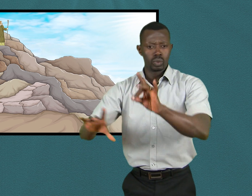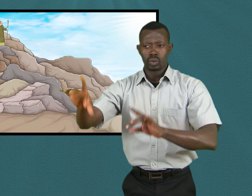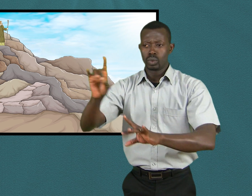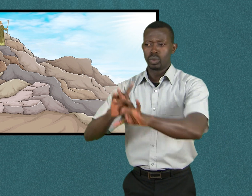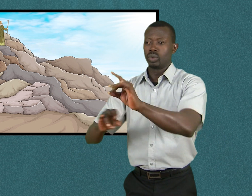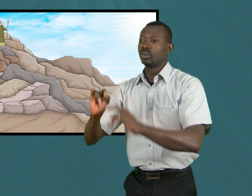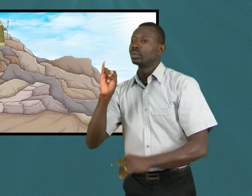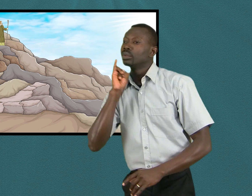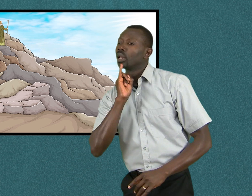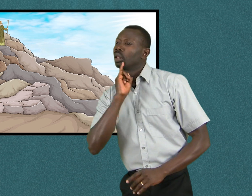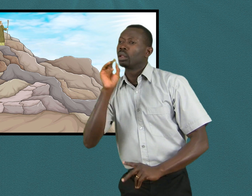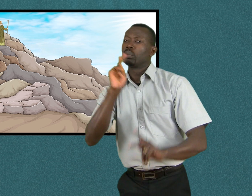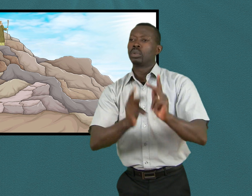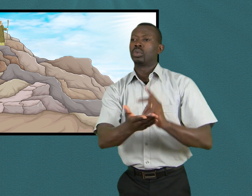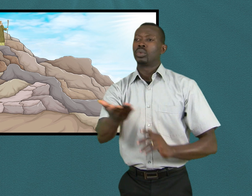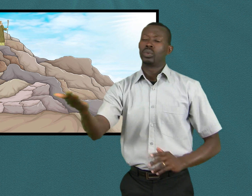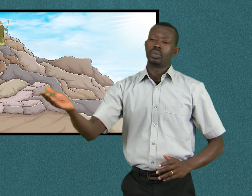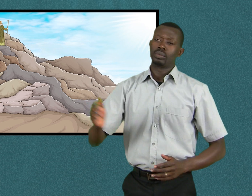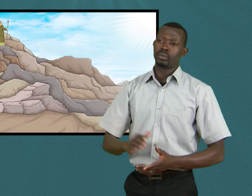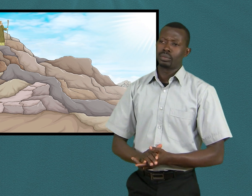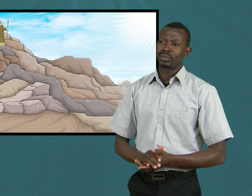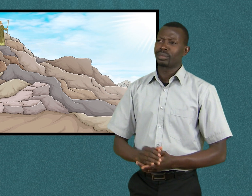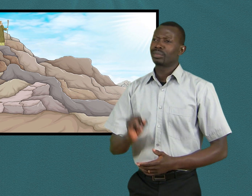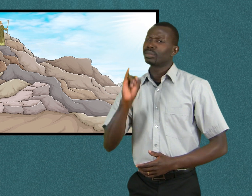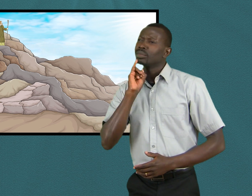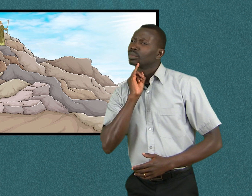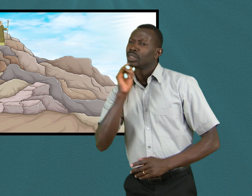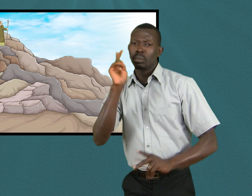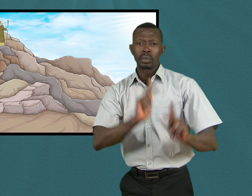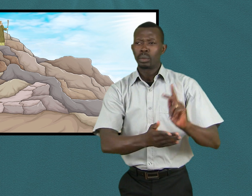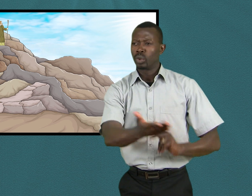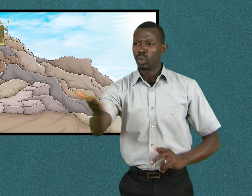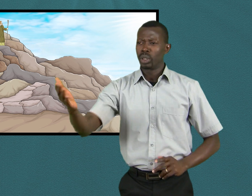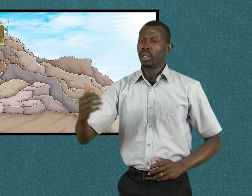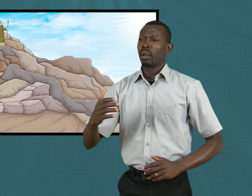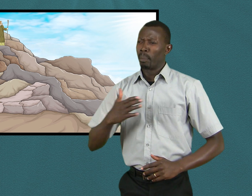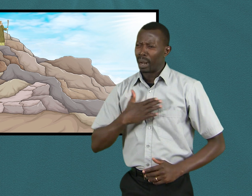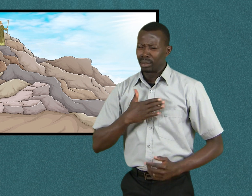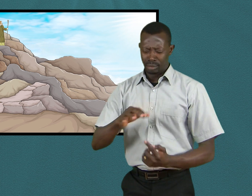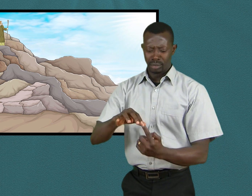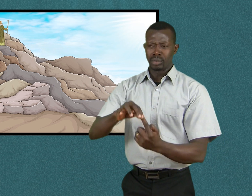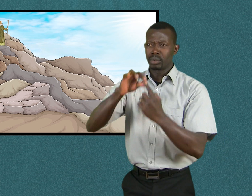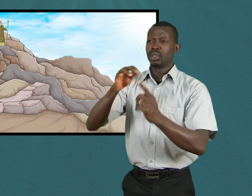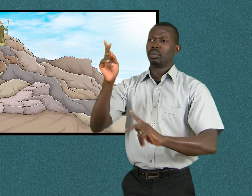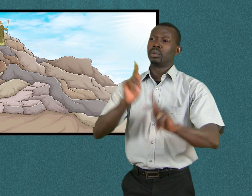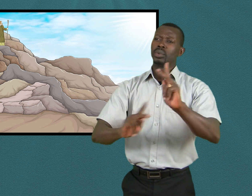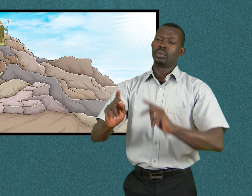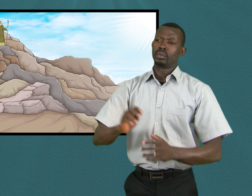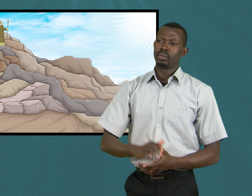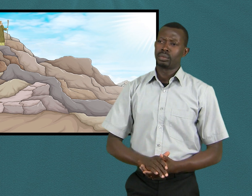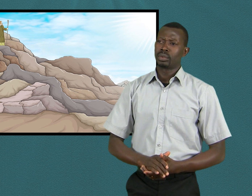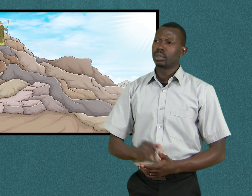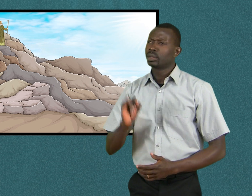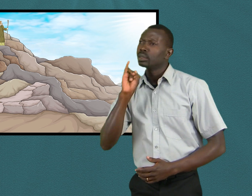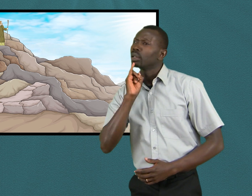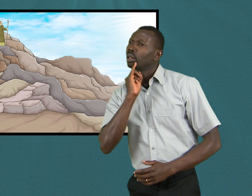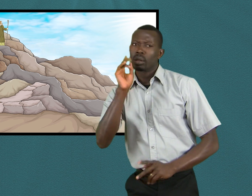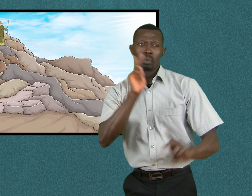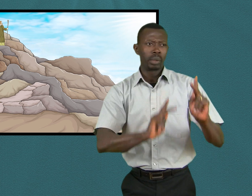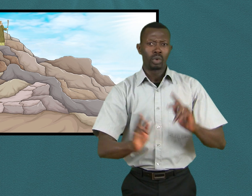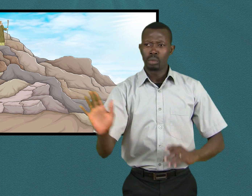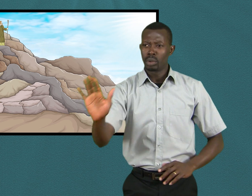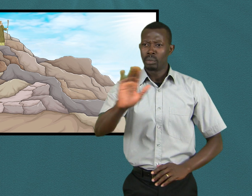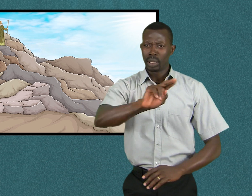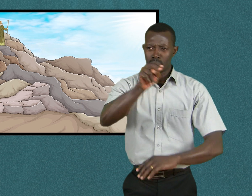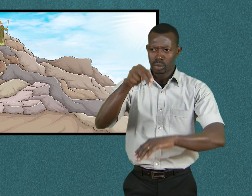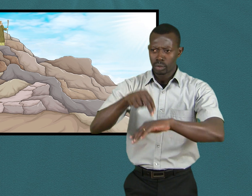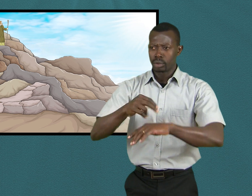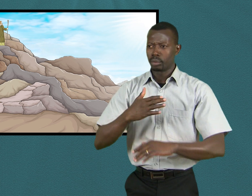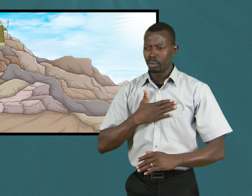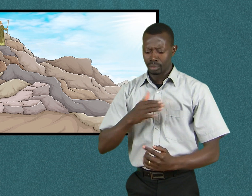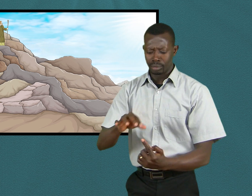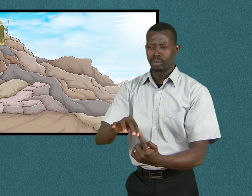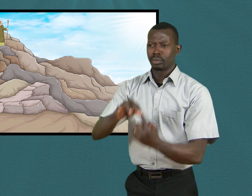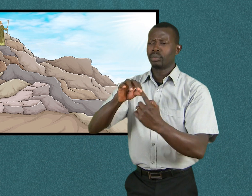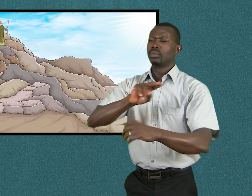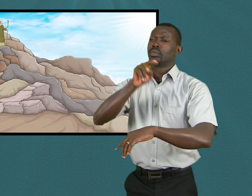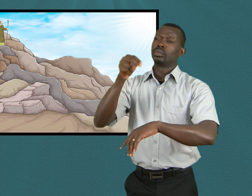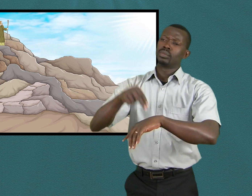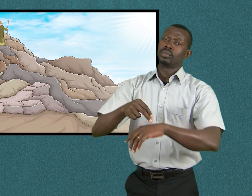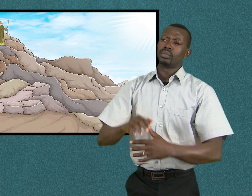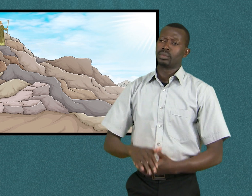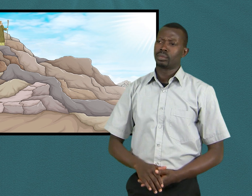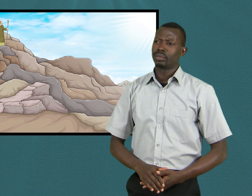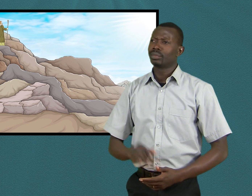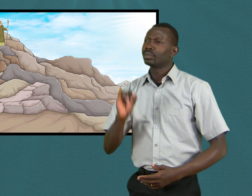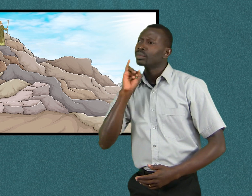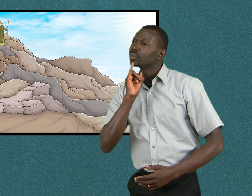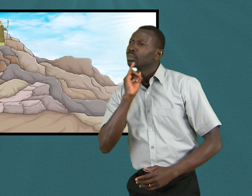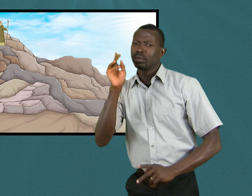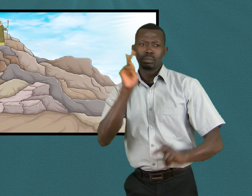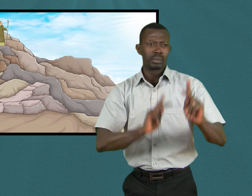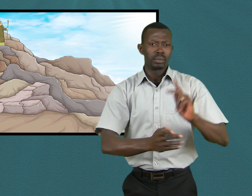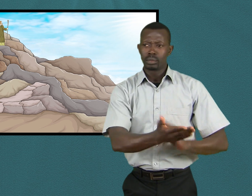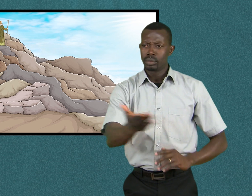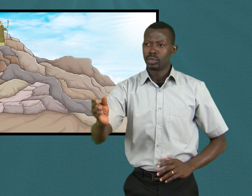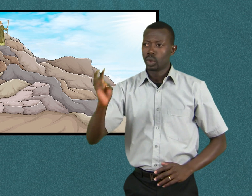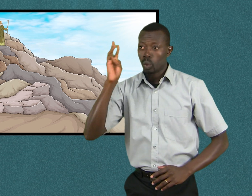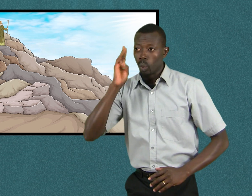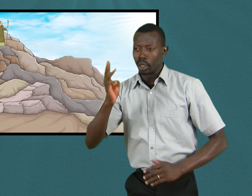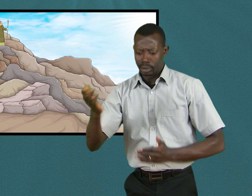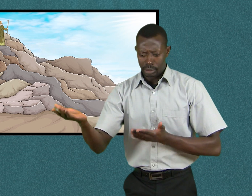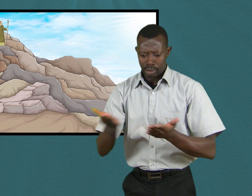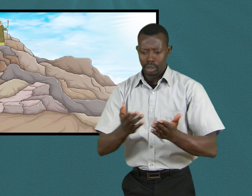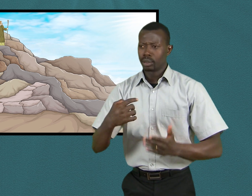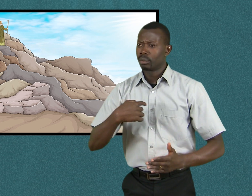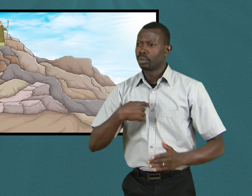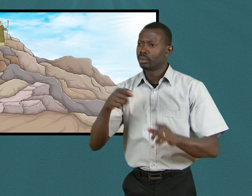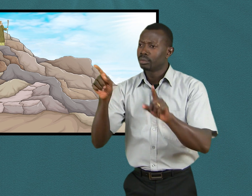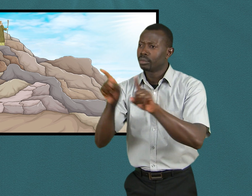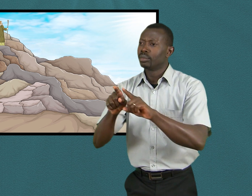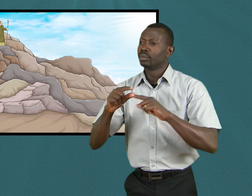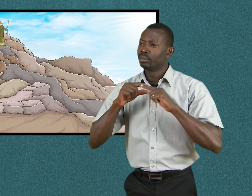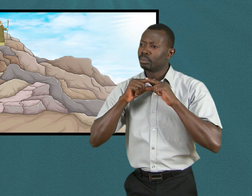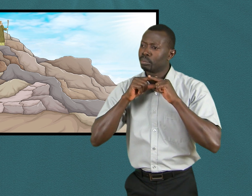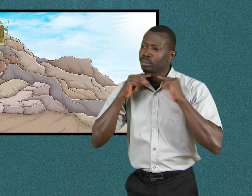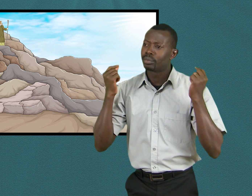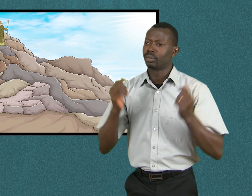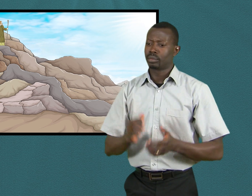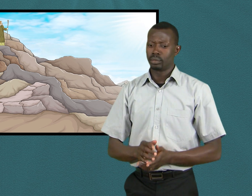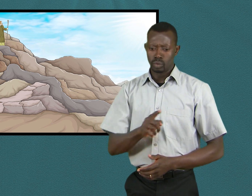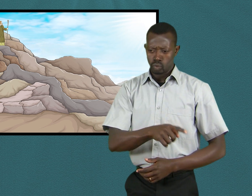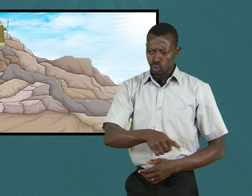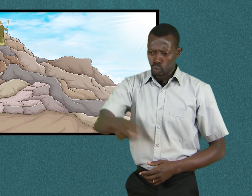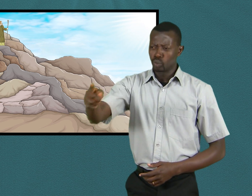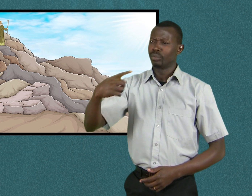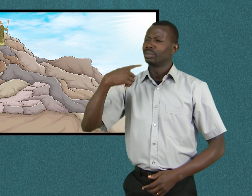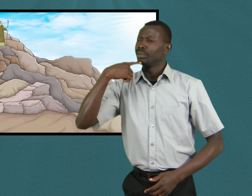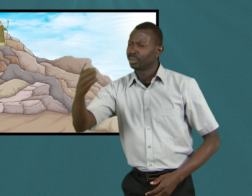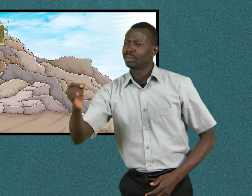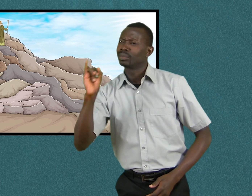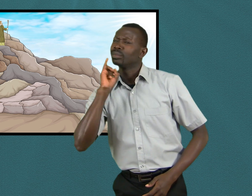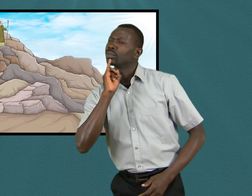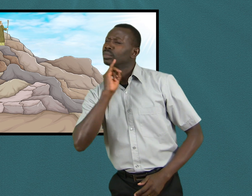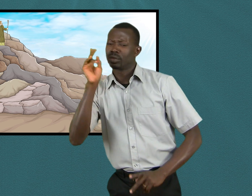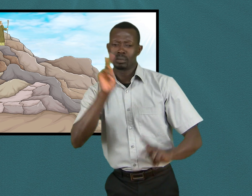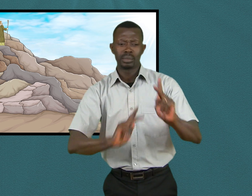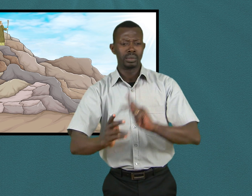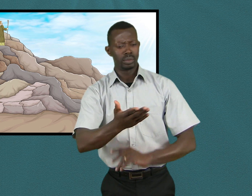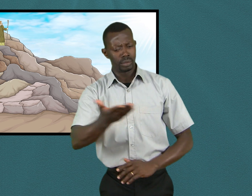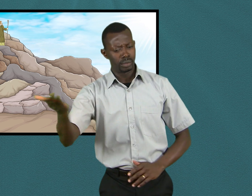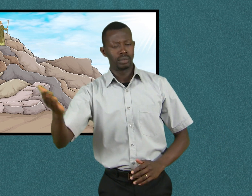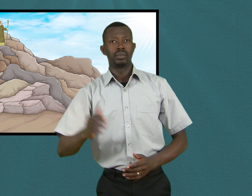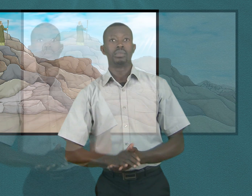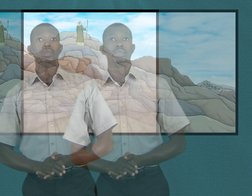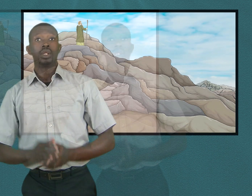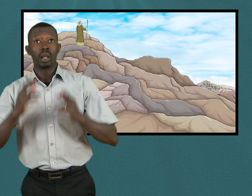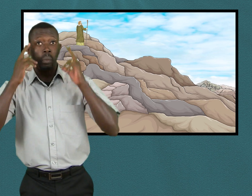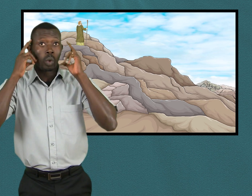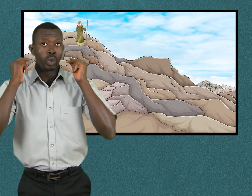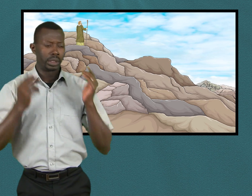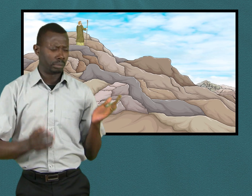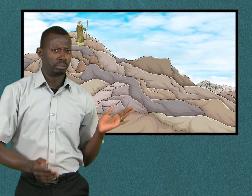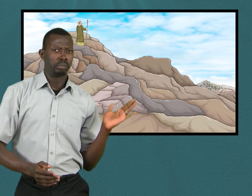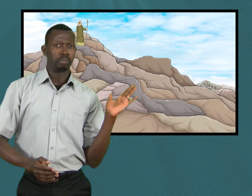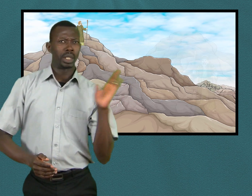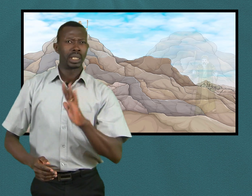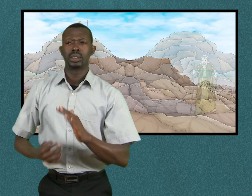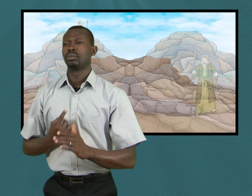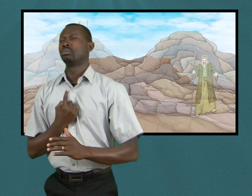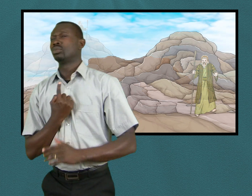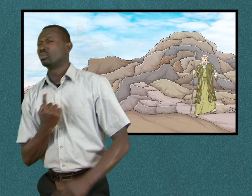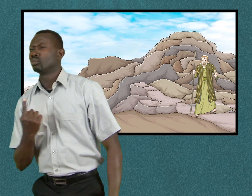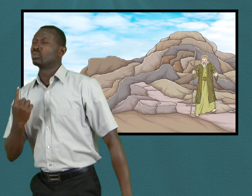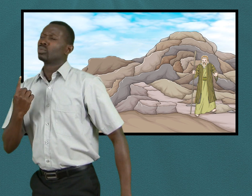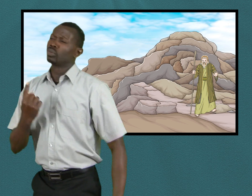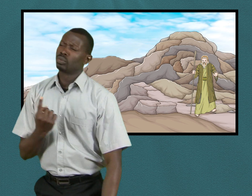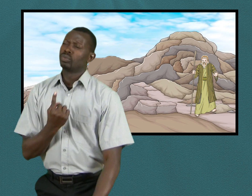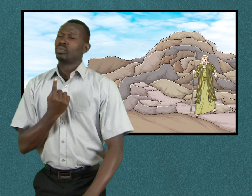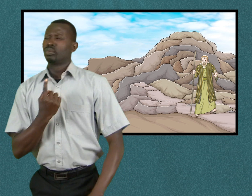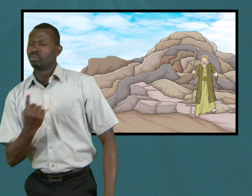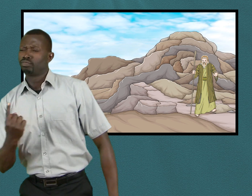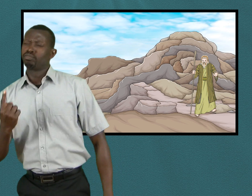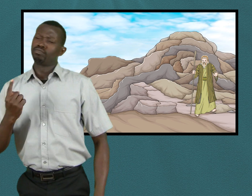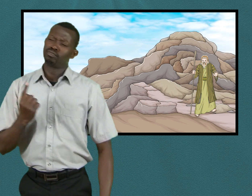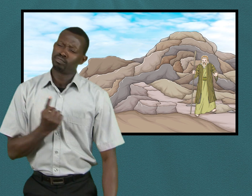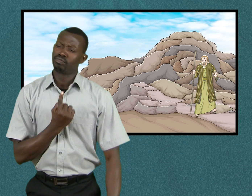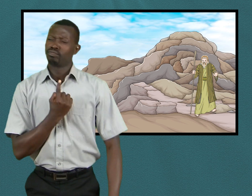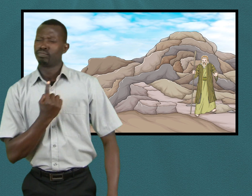And unto Me you shall be a kingdom of priests and a holy nation.’ These are the words that you are to speak to the Israelites.”